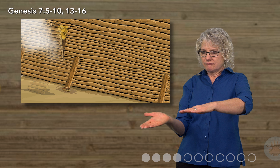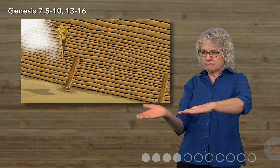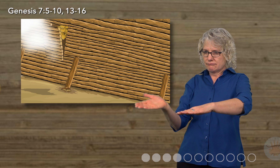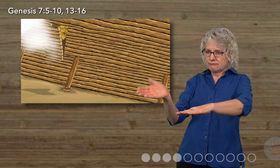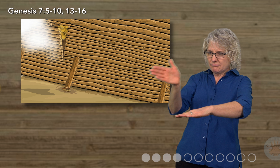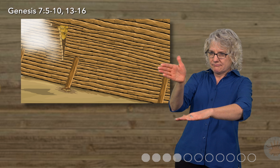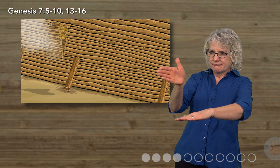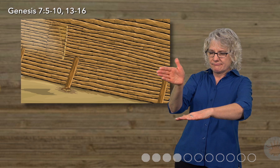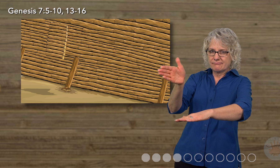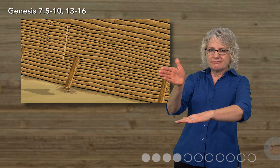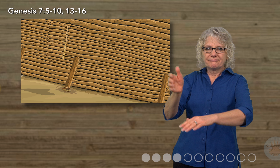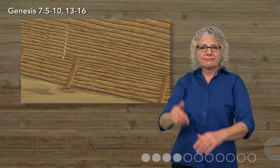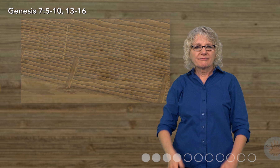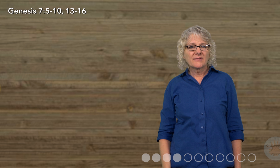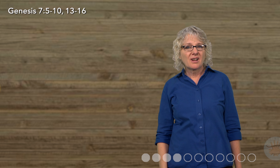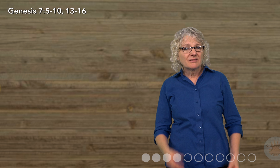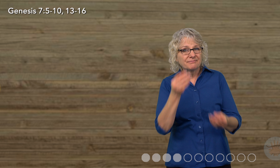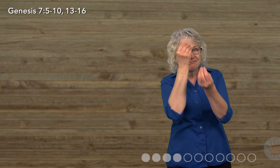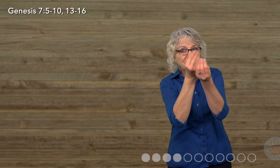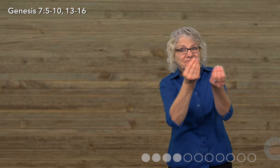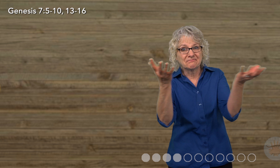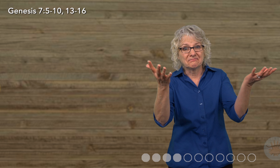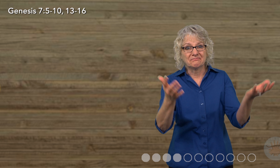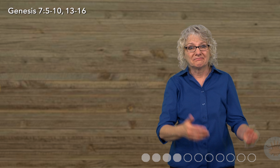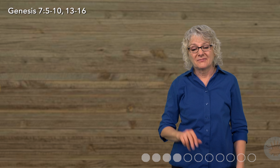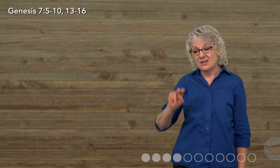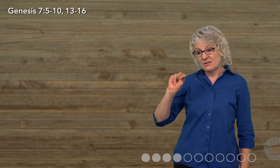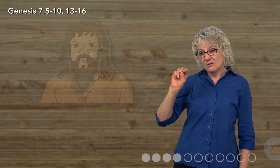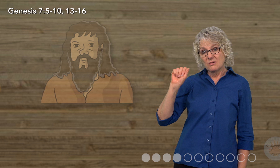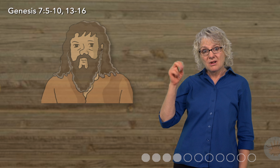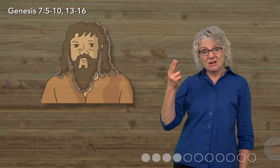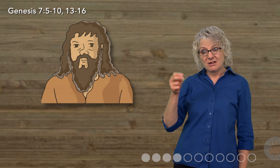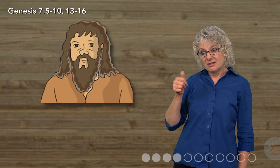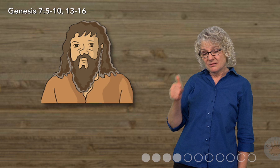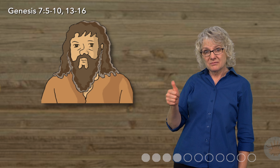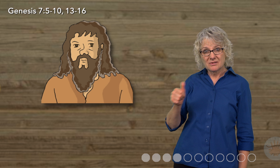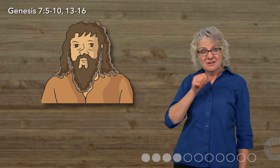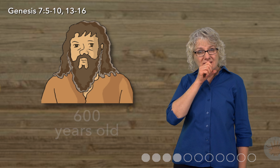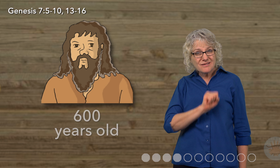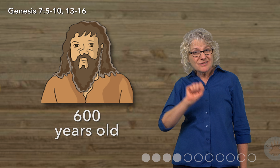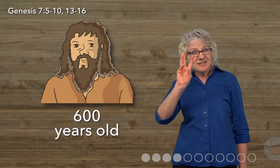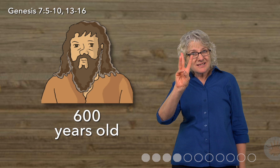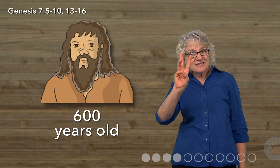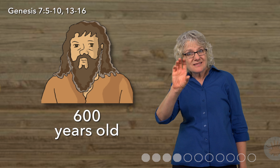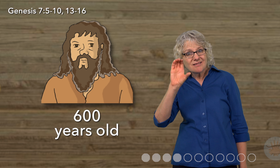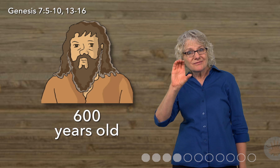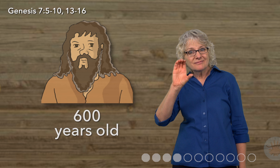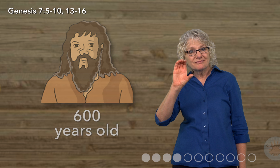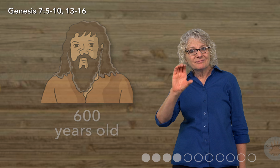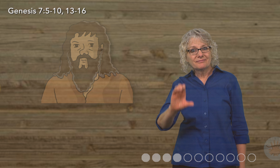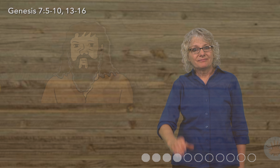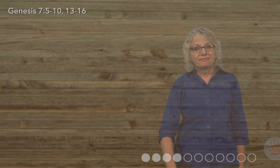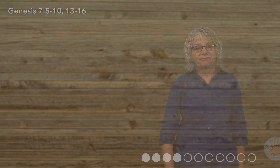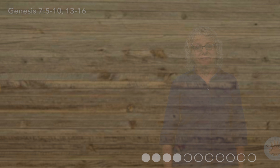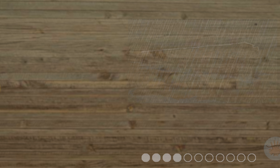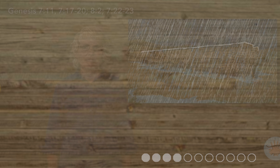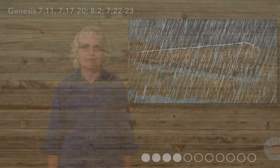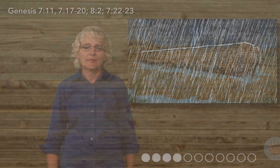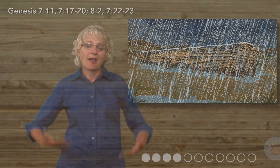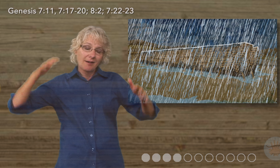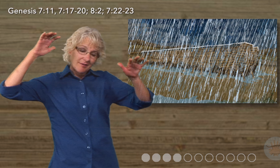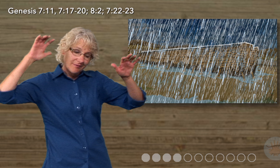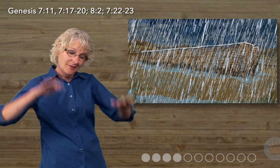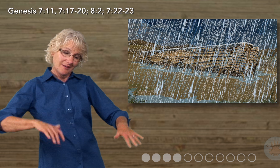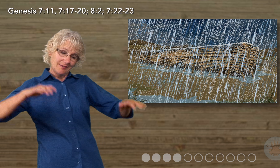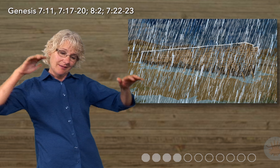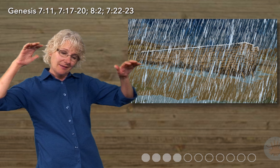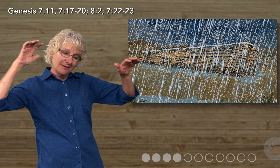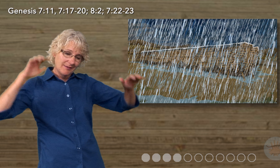And they entered, the male and female of every living thing, as God had commanded Noah. Then the LORD shut him in.